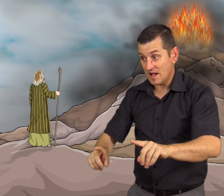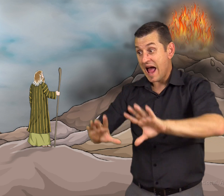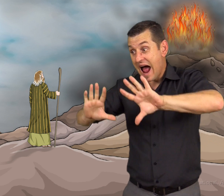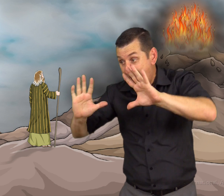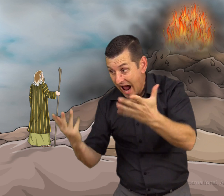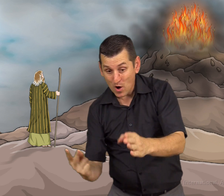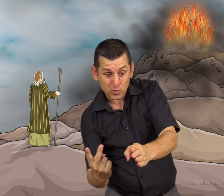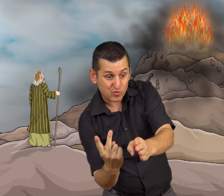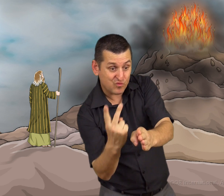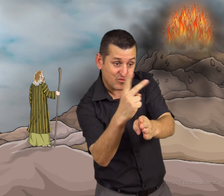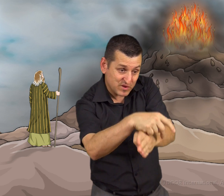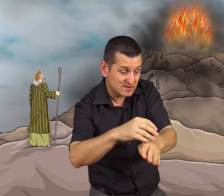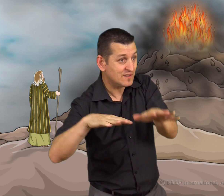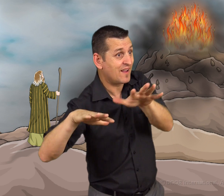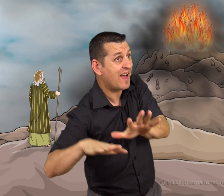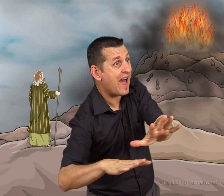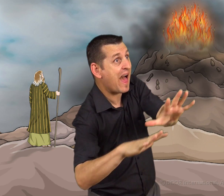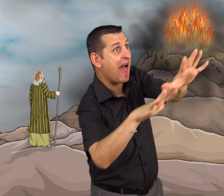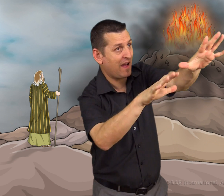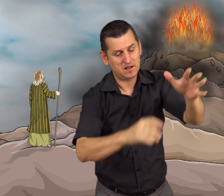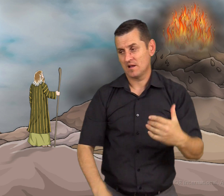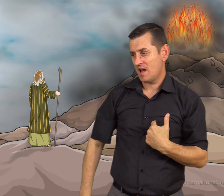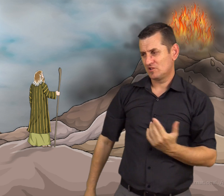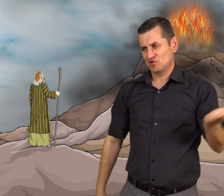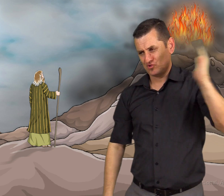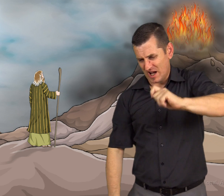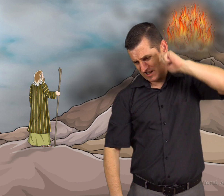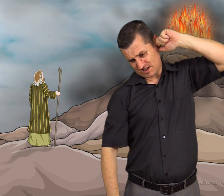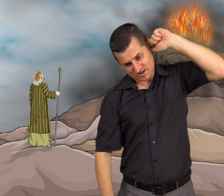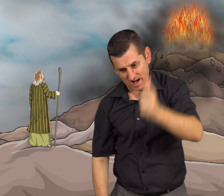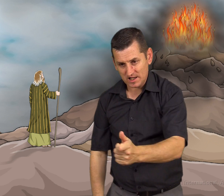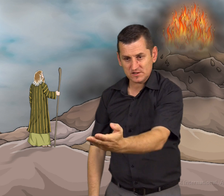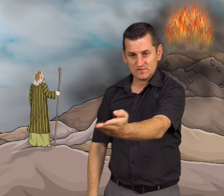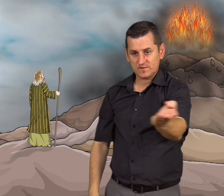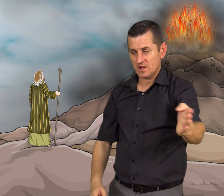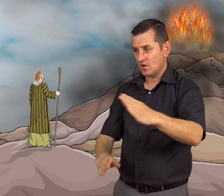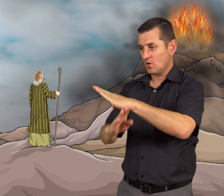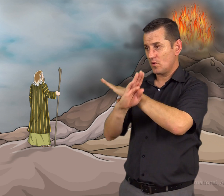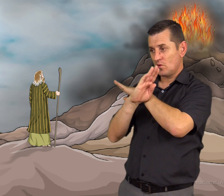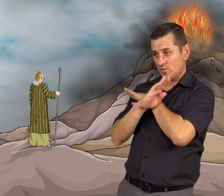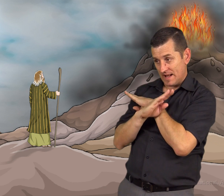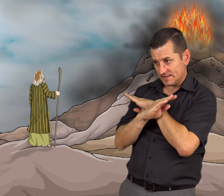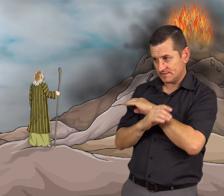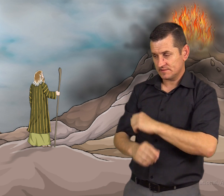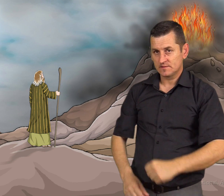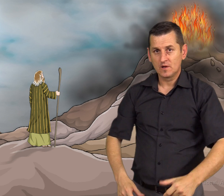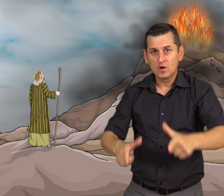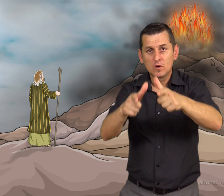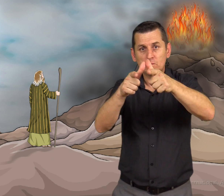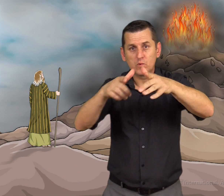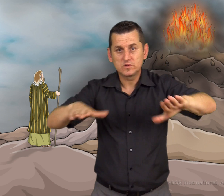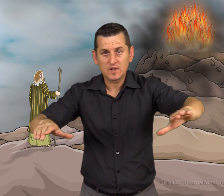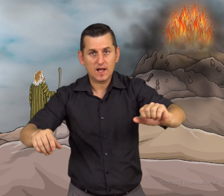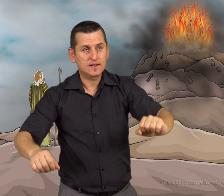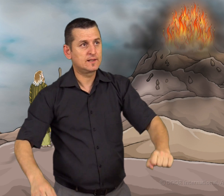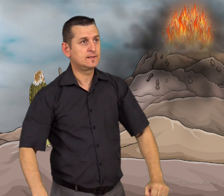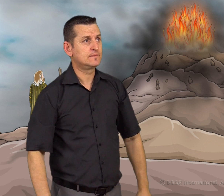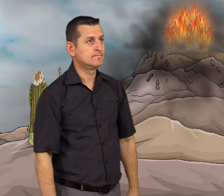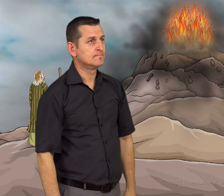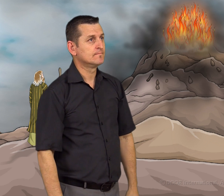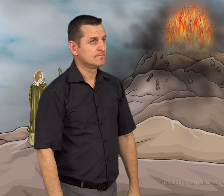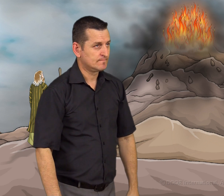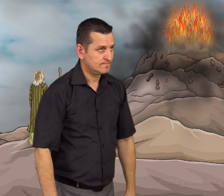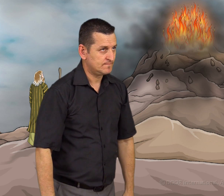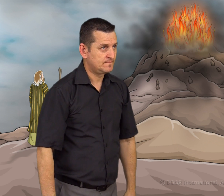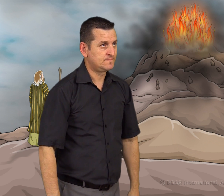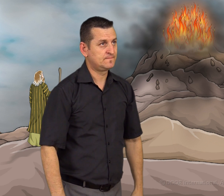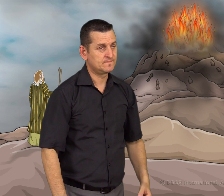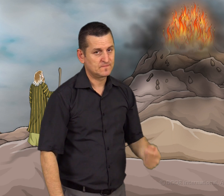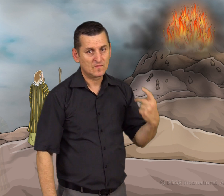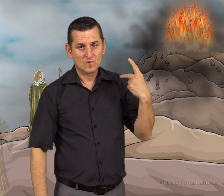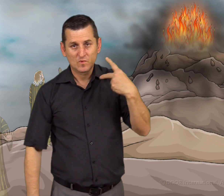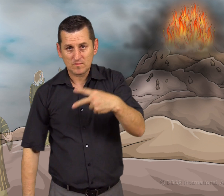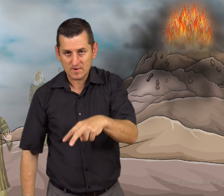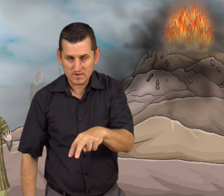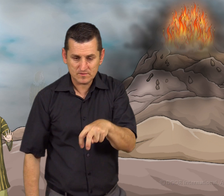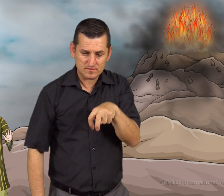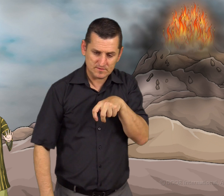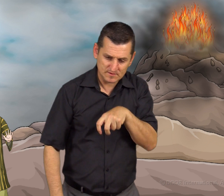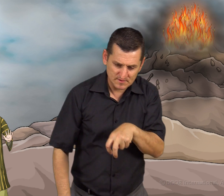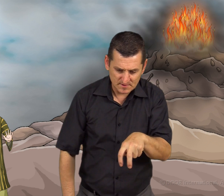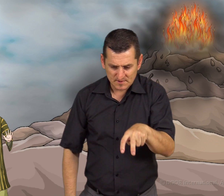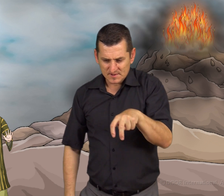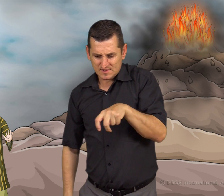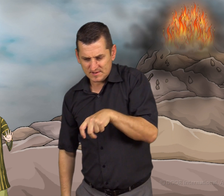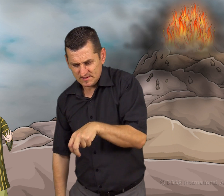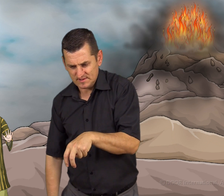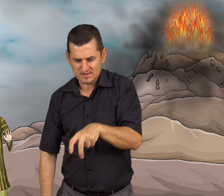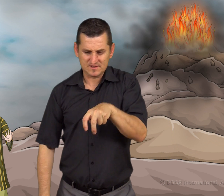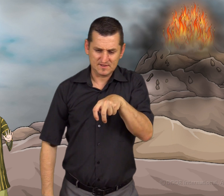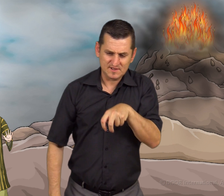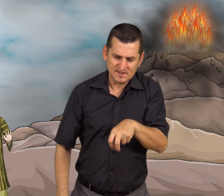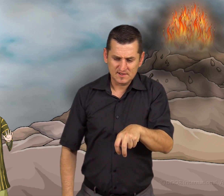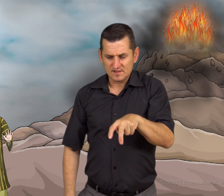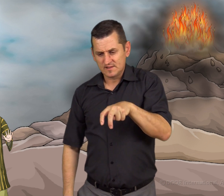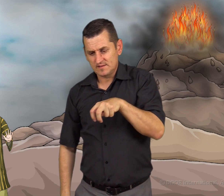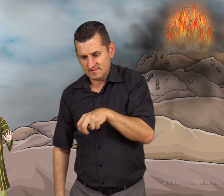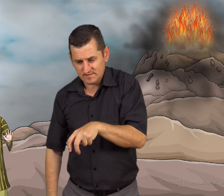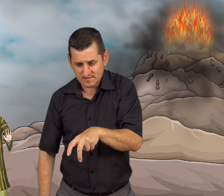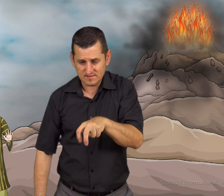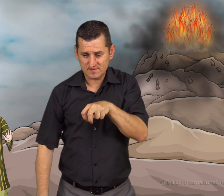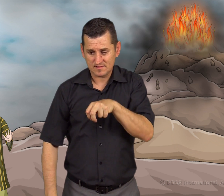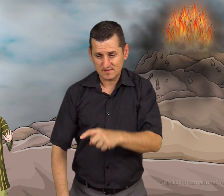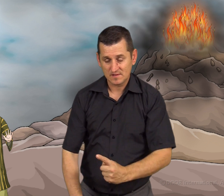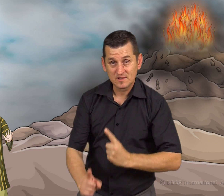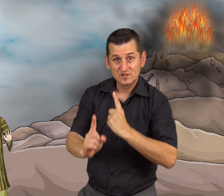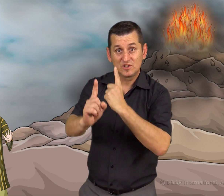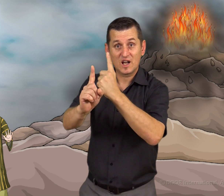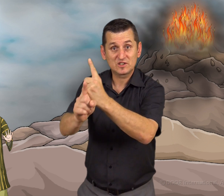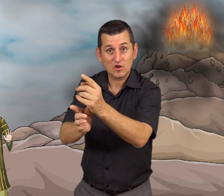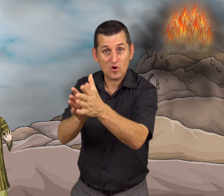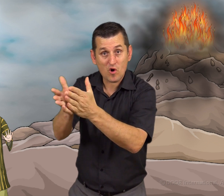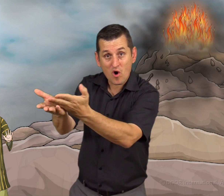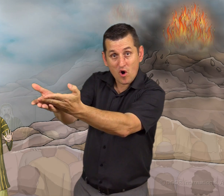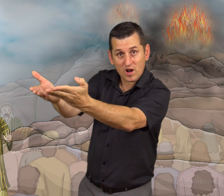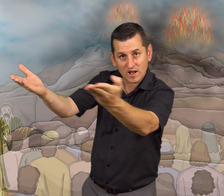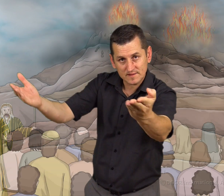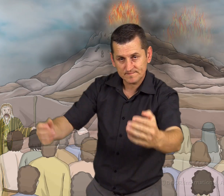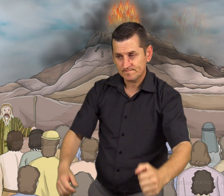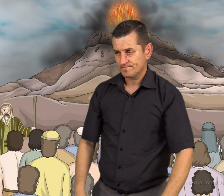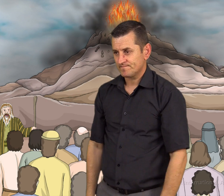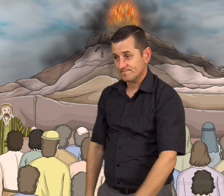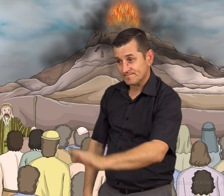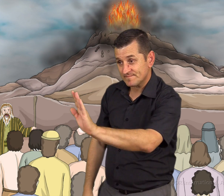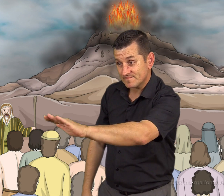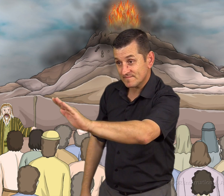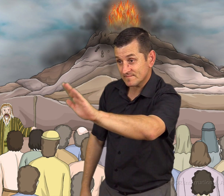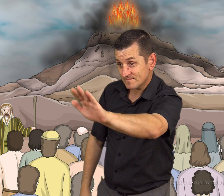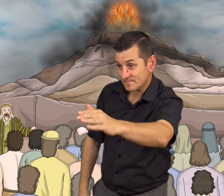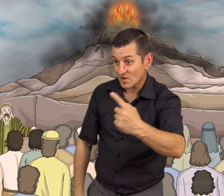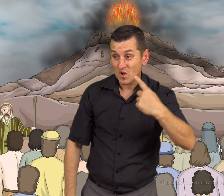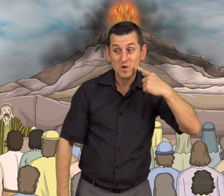But the priests and the people must not break through to come up to the LORD, or He will break out against them.”